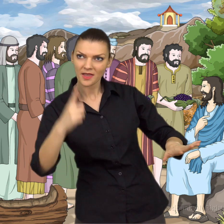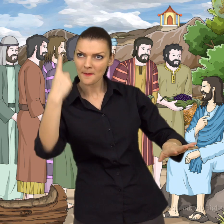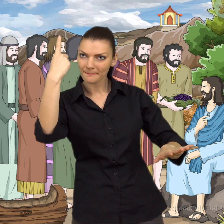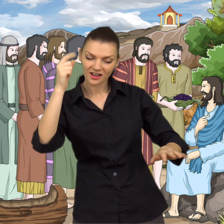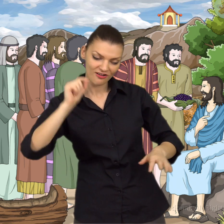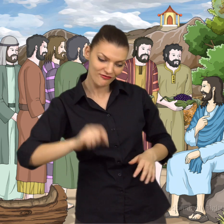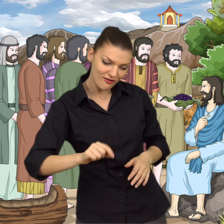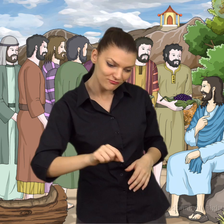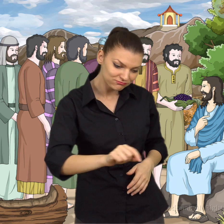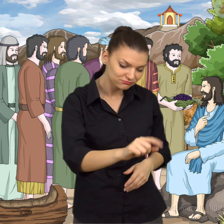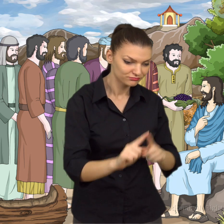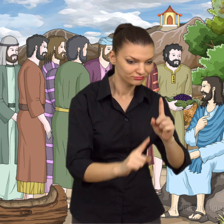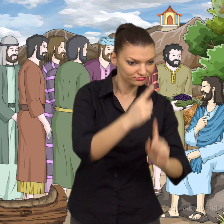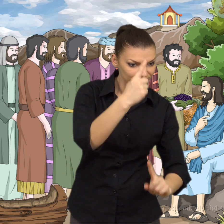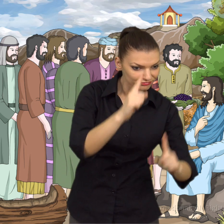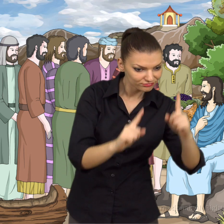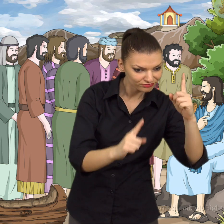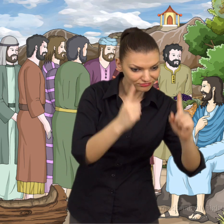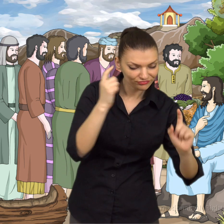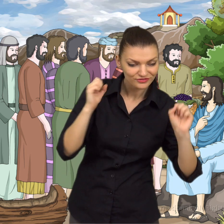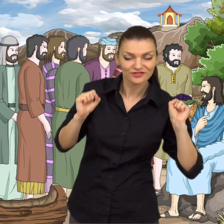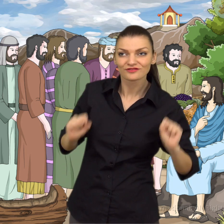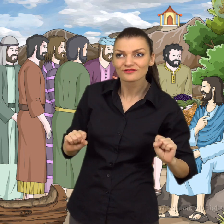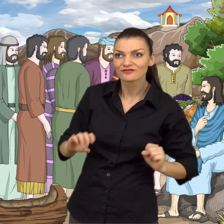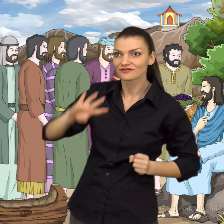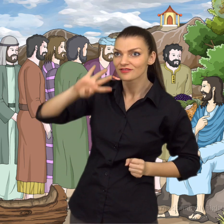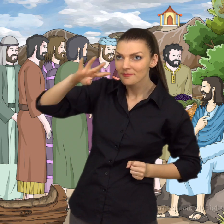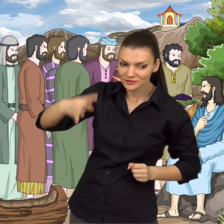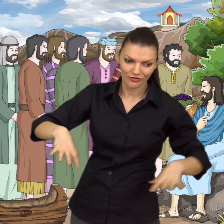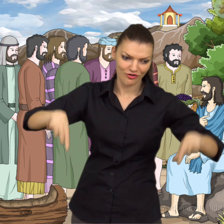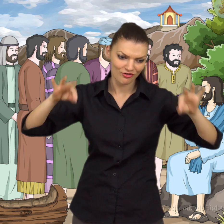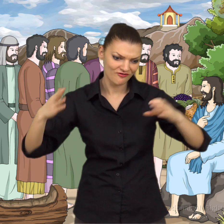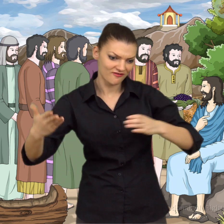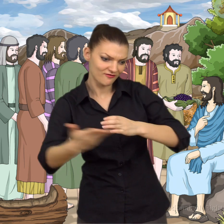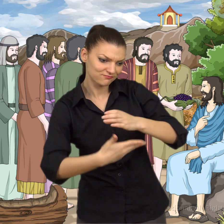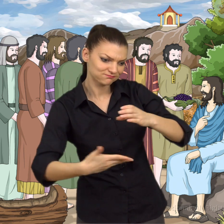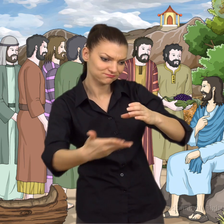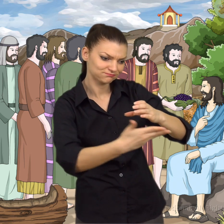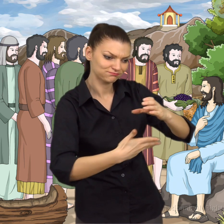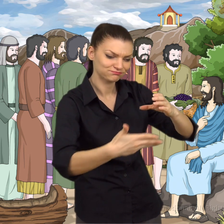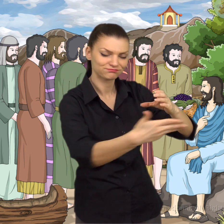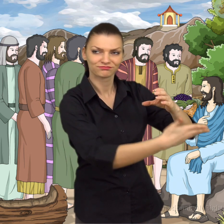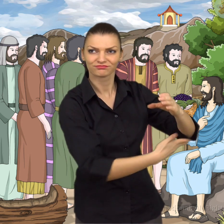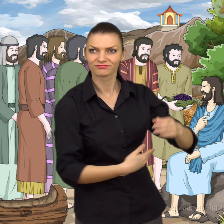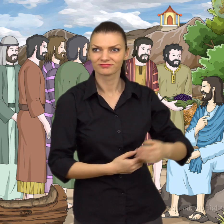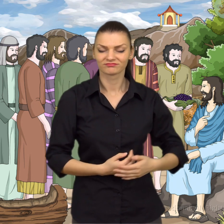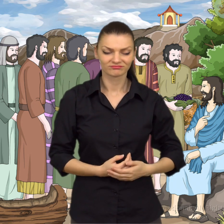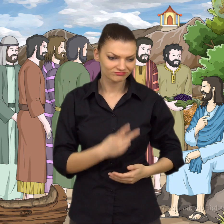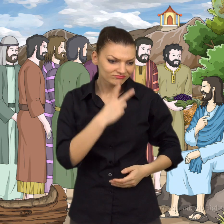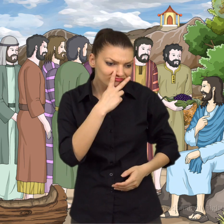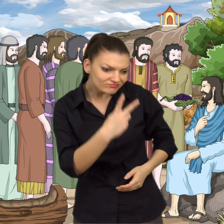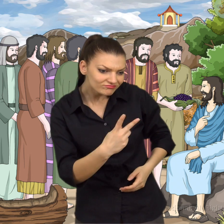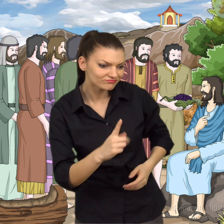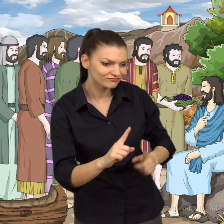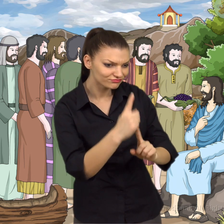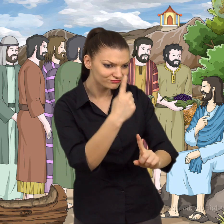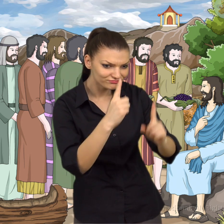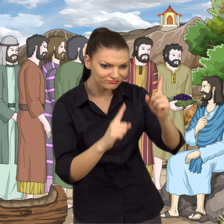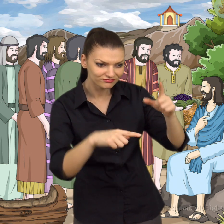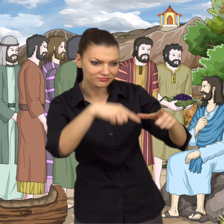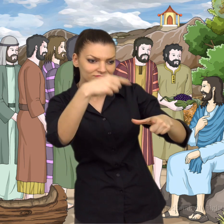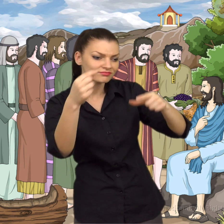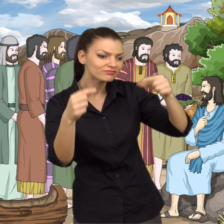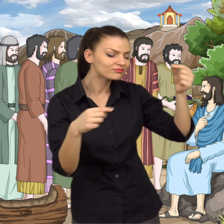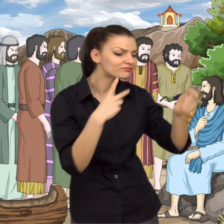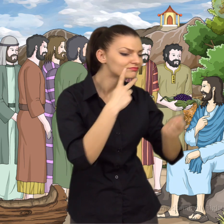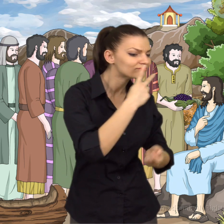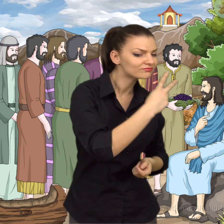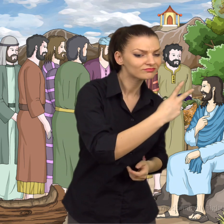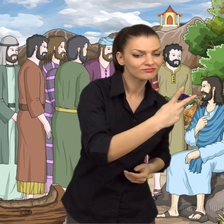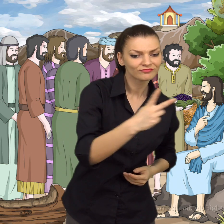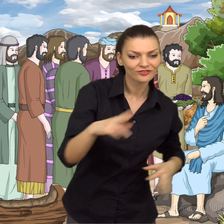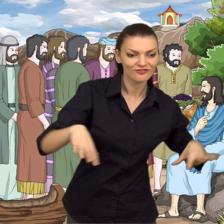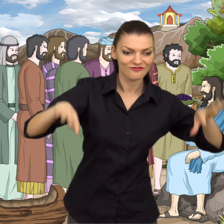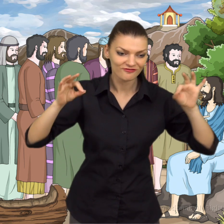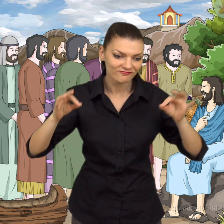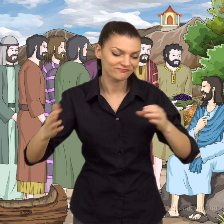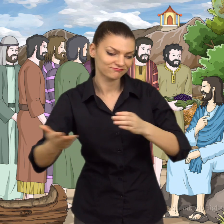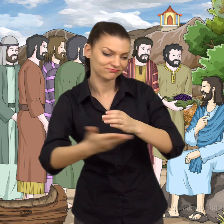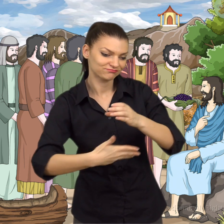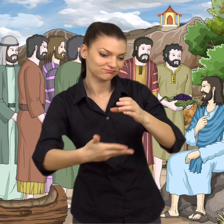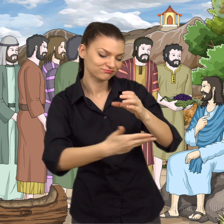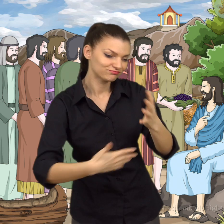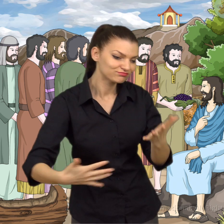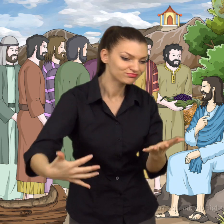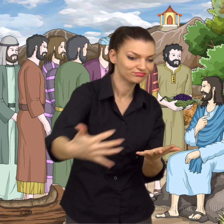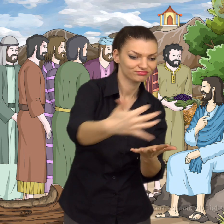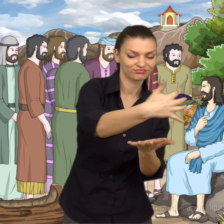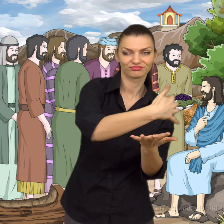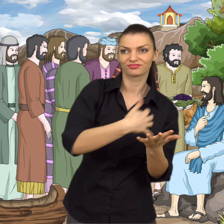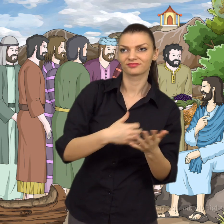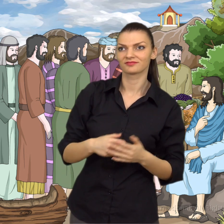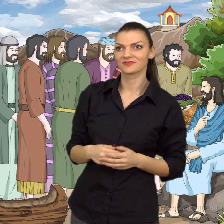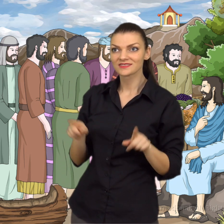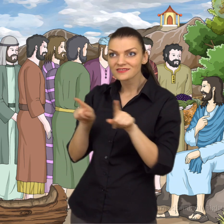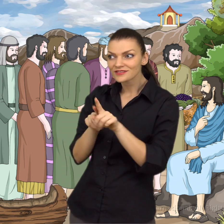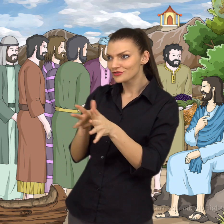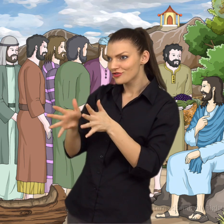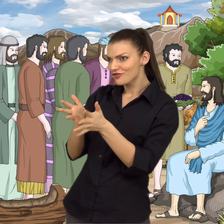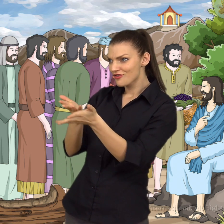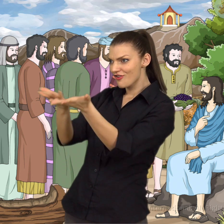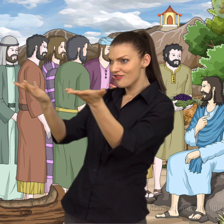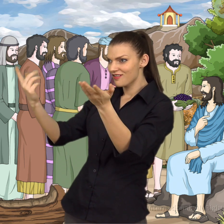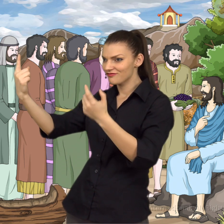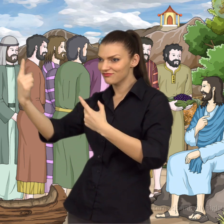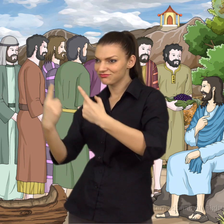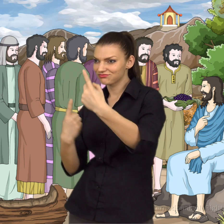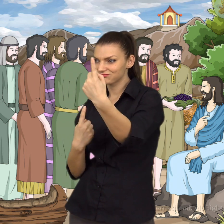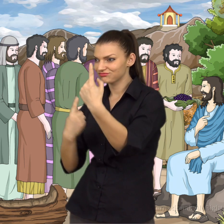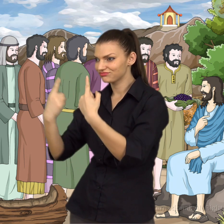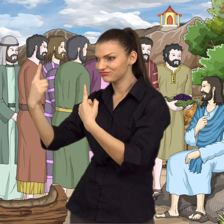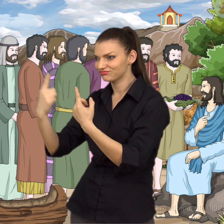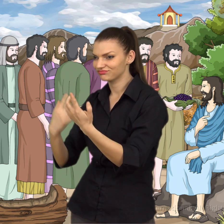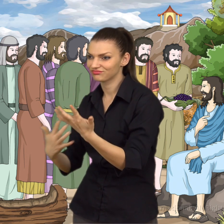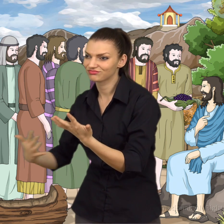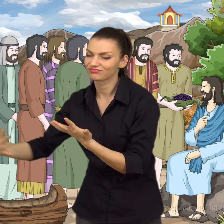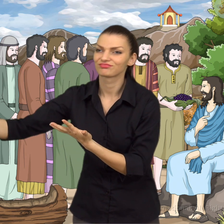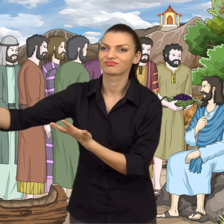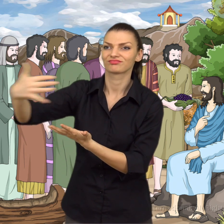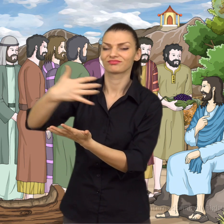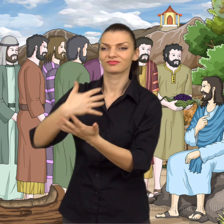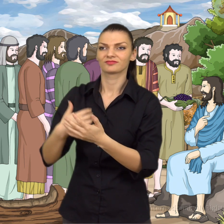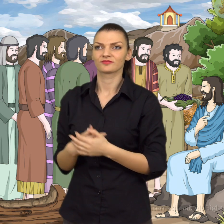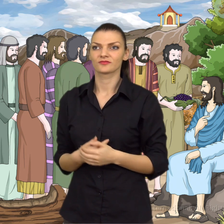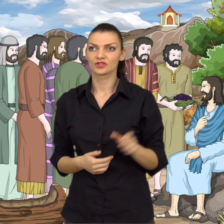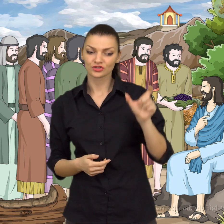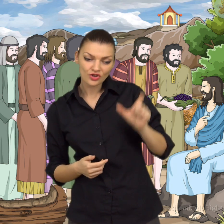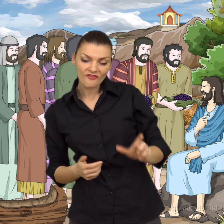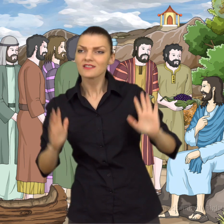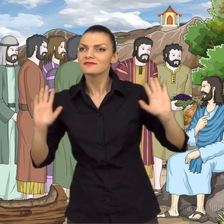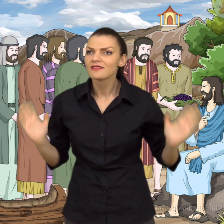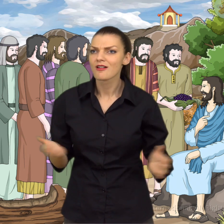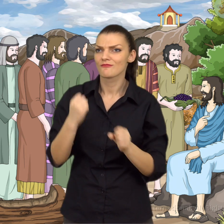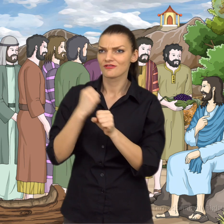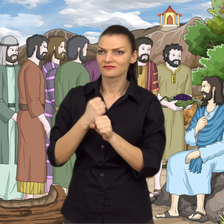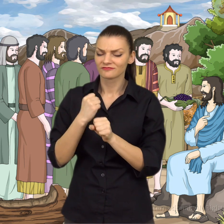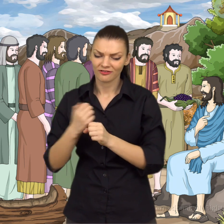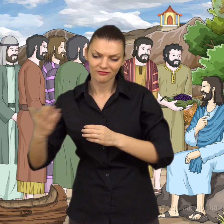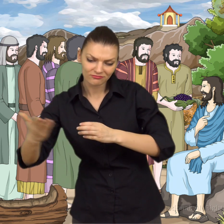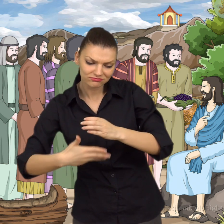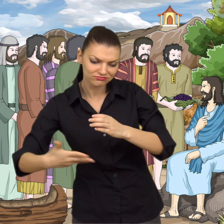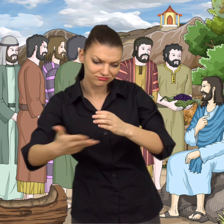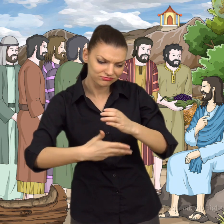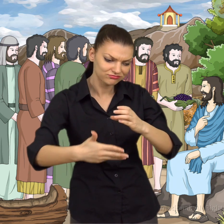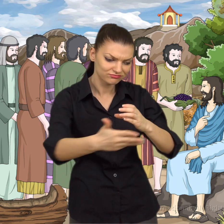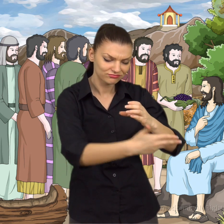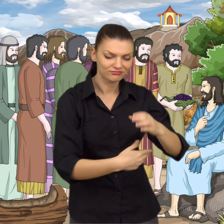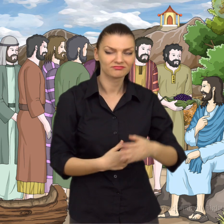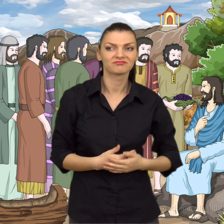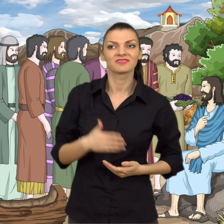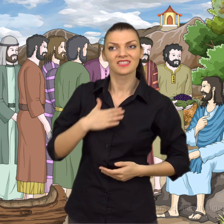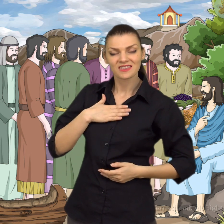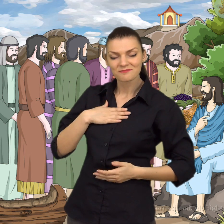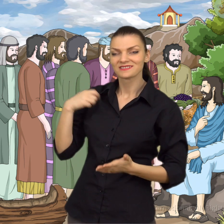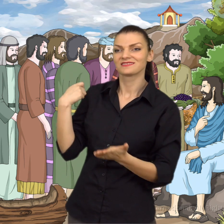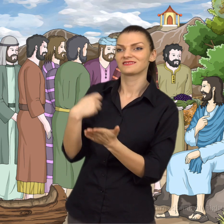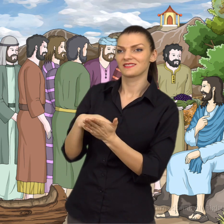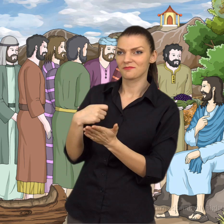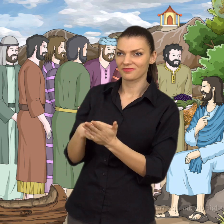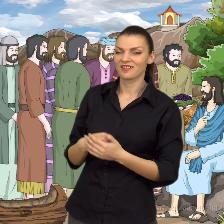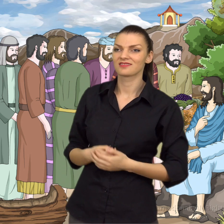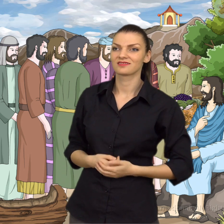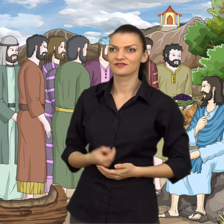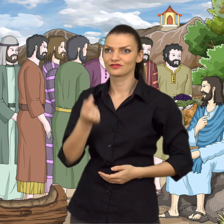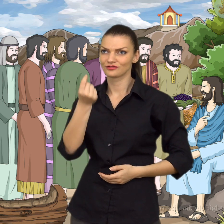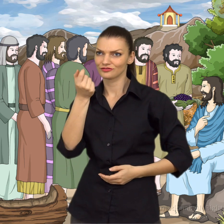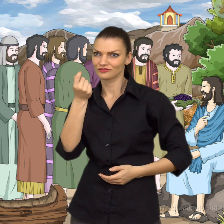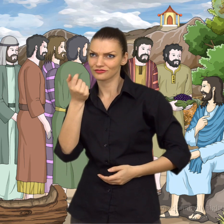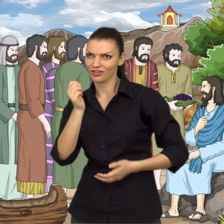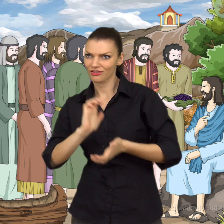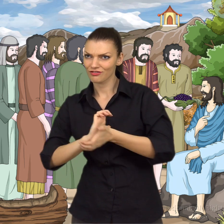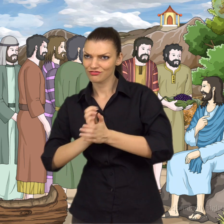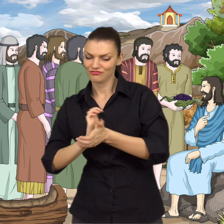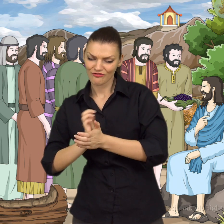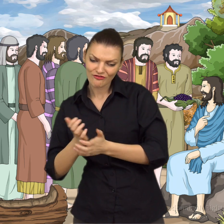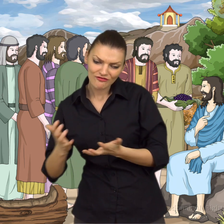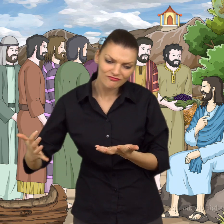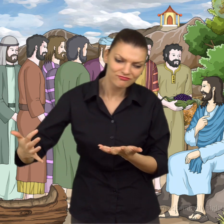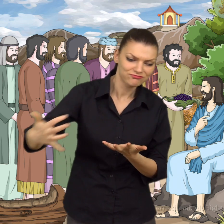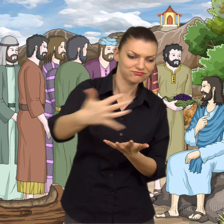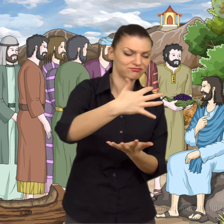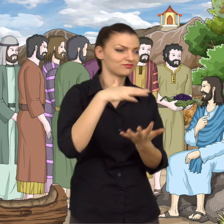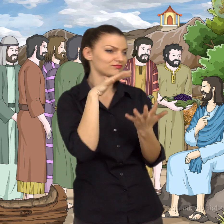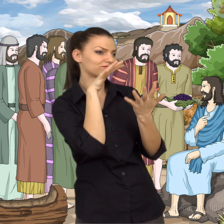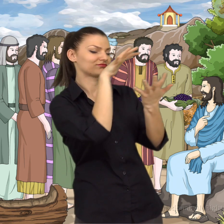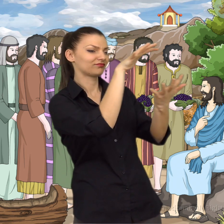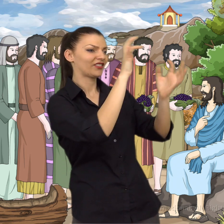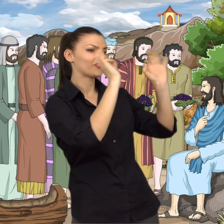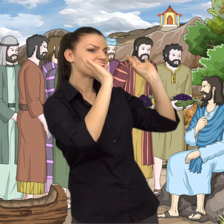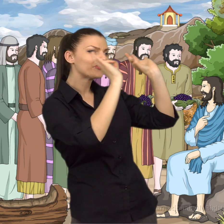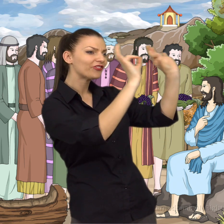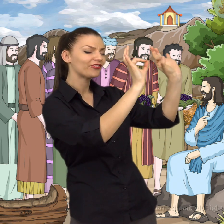Do you not say, ‘There are still four months until the harvest’? I tell you, lift up your eyes and look at the fields, for they are ripe for harvest.